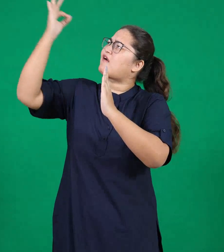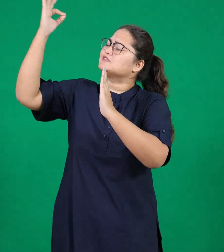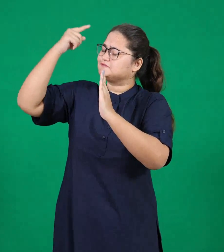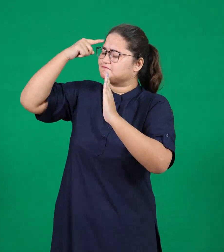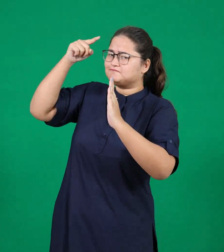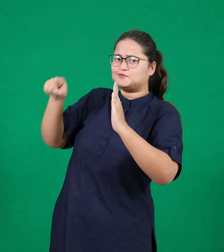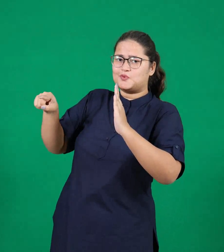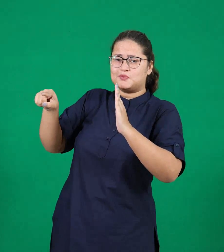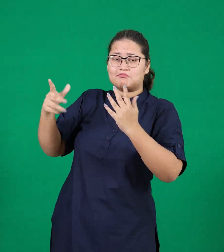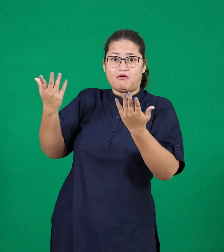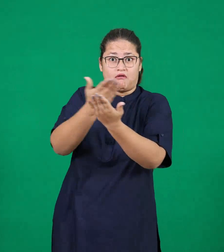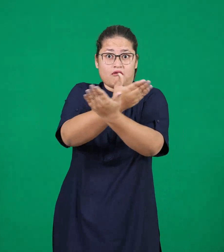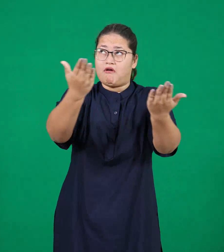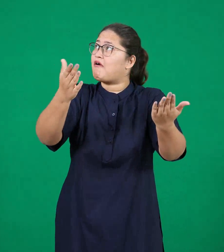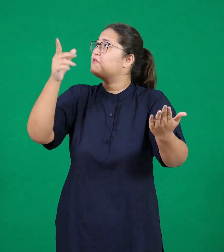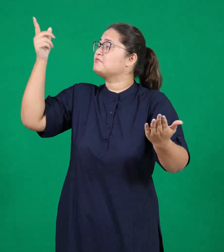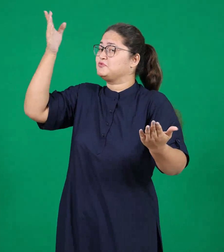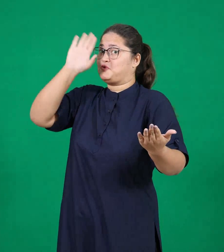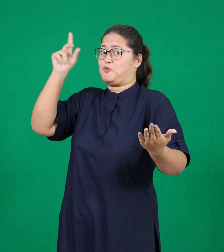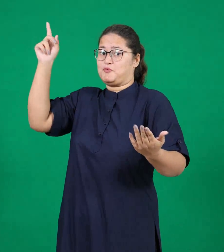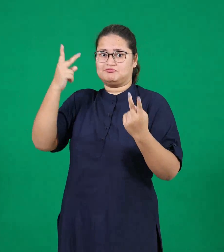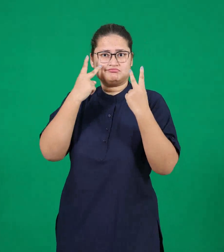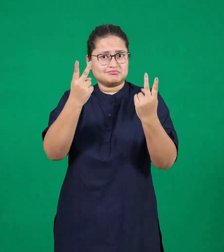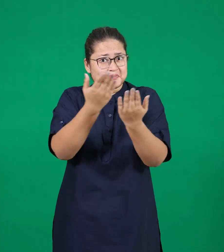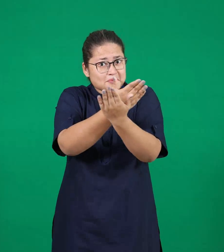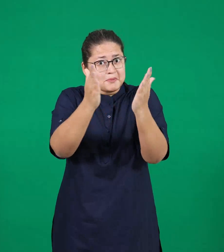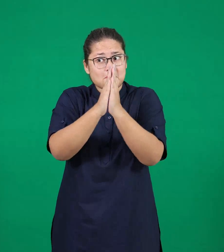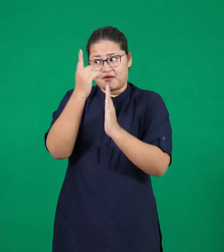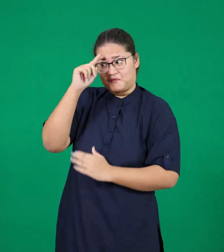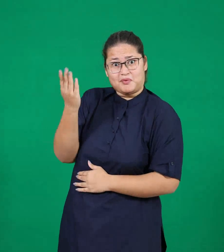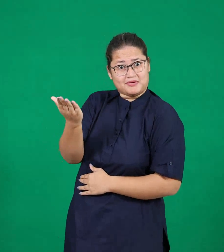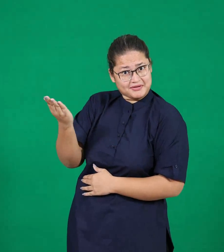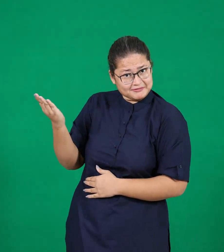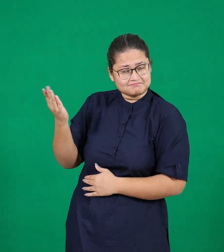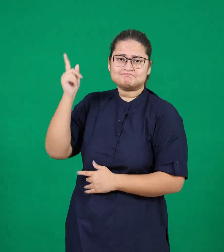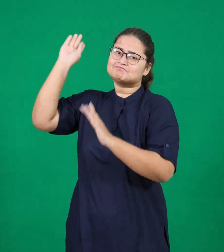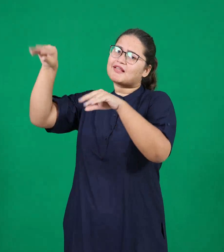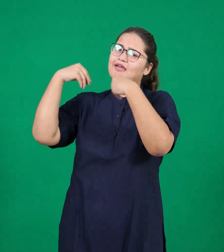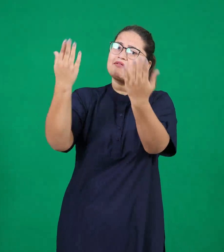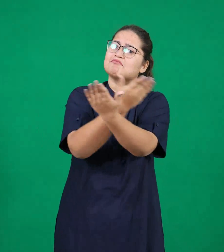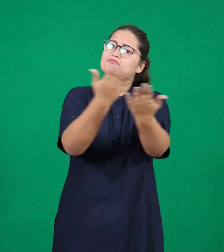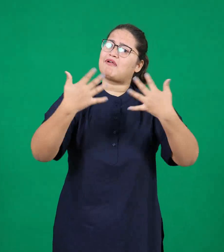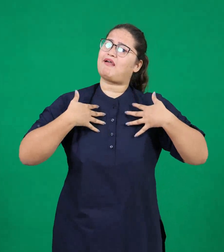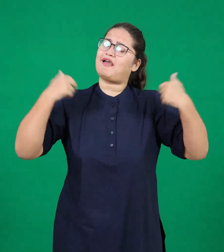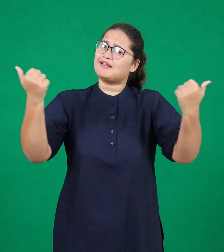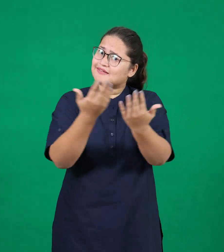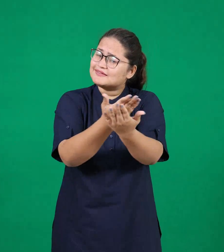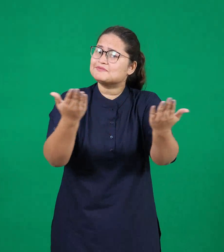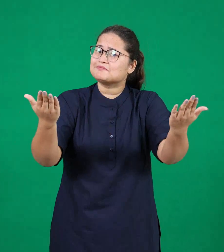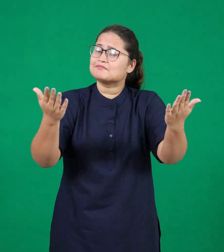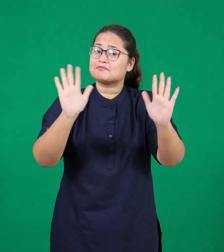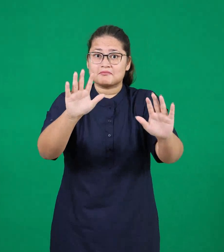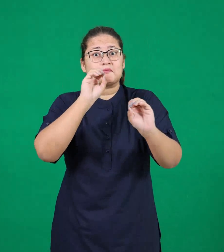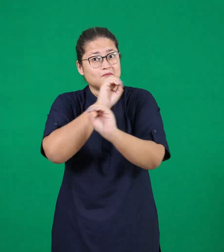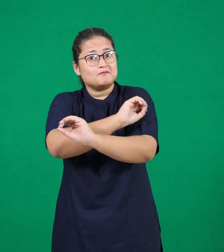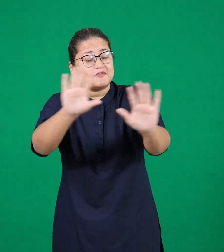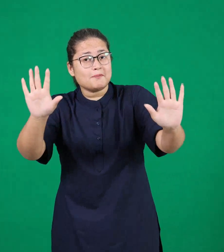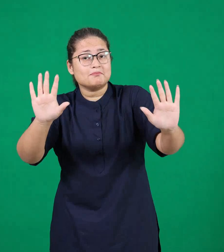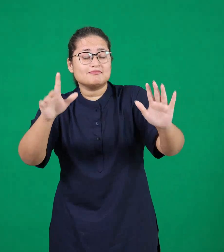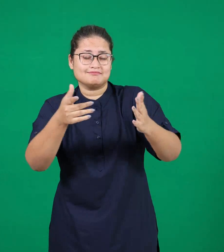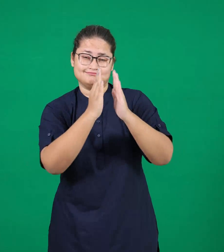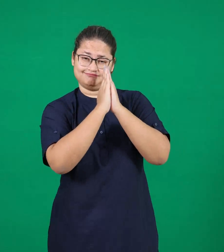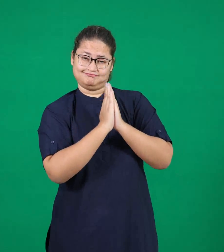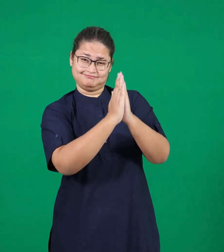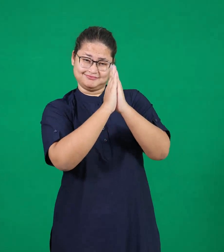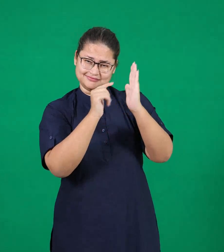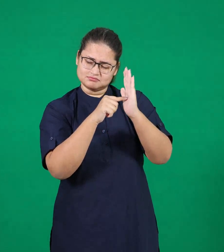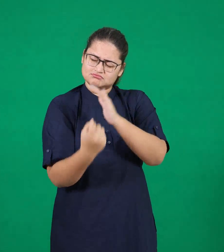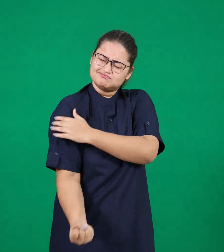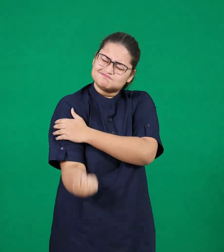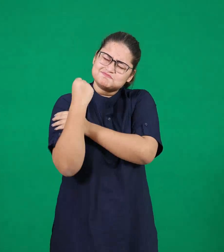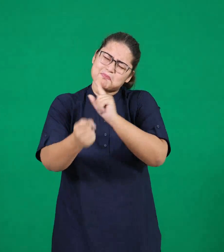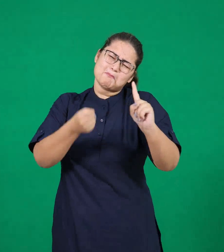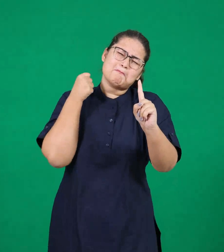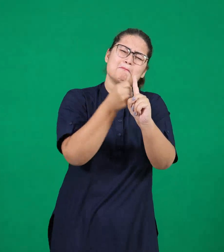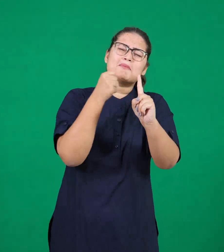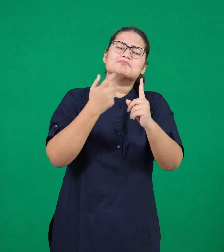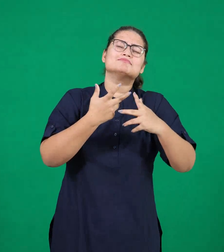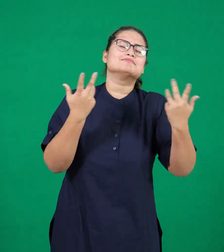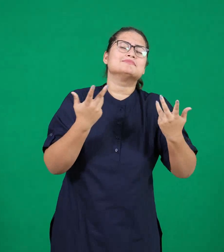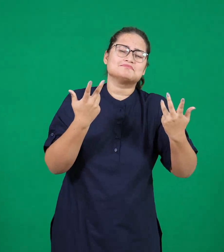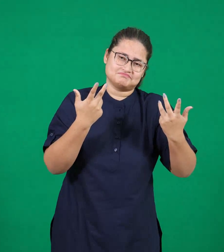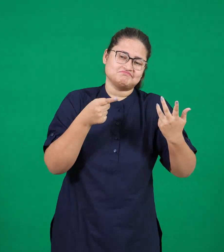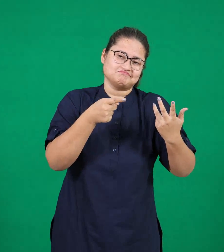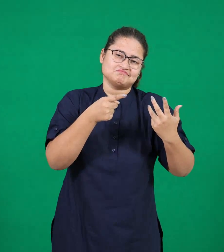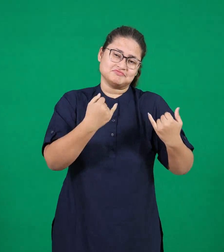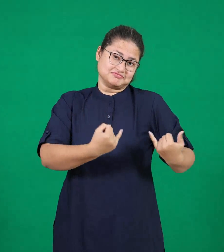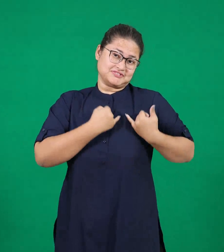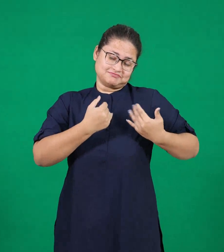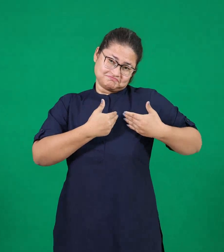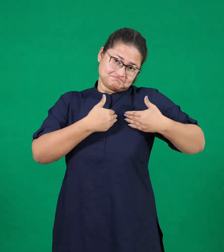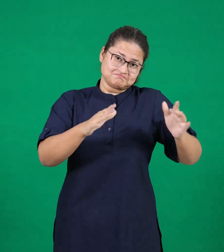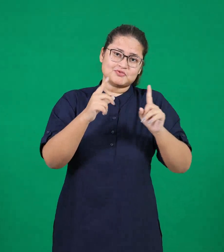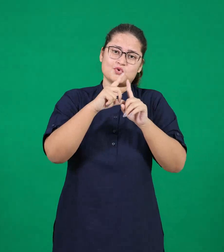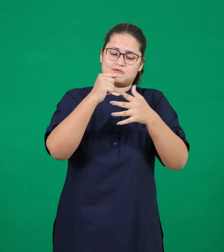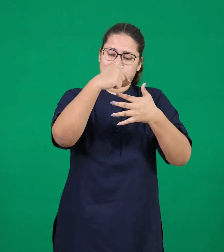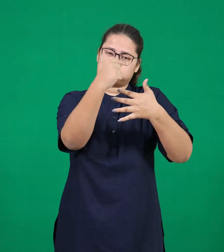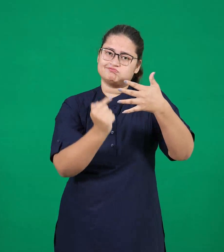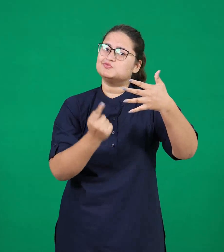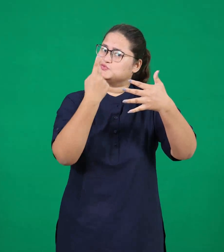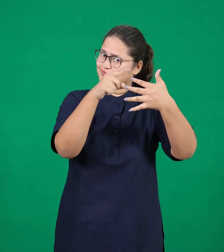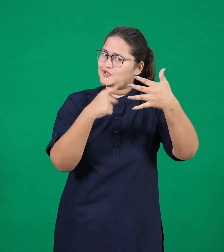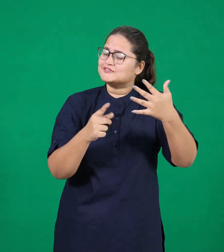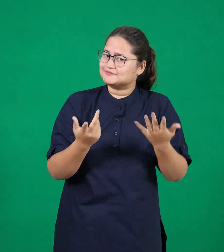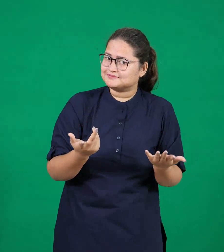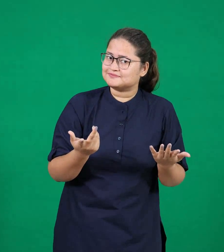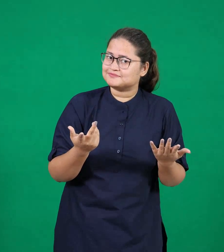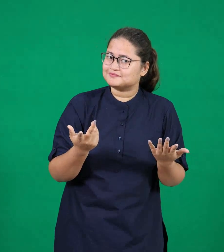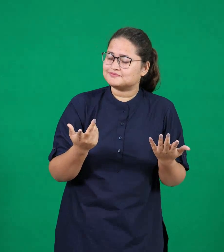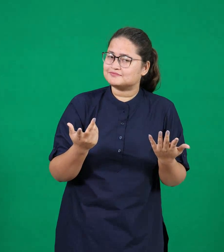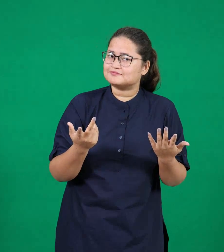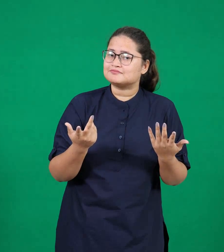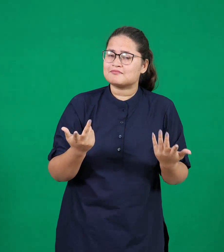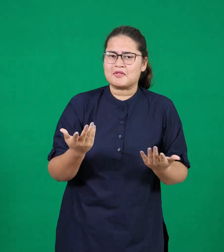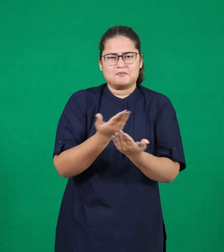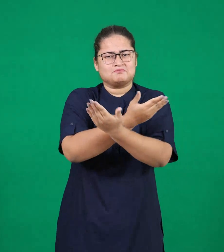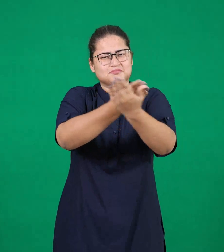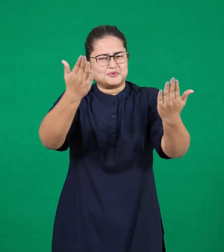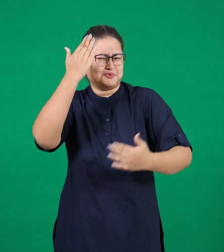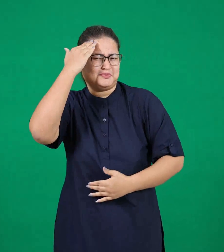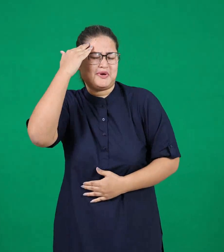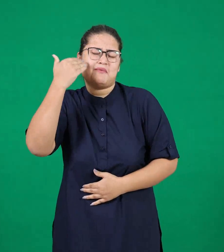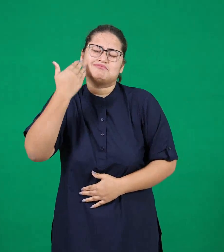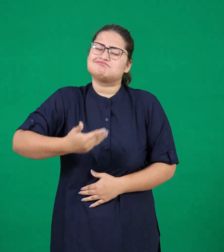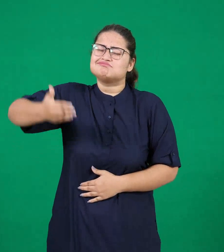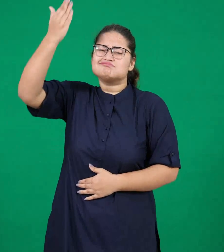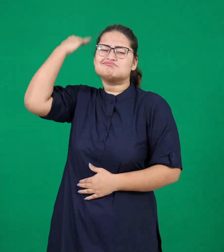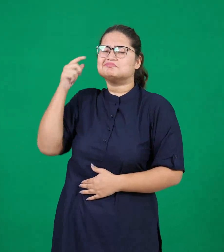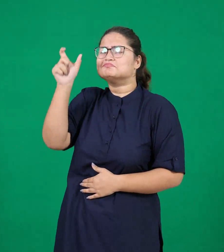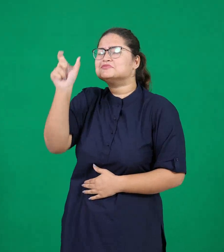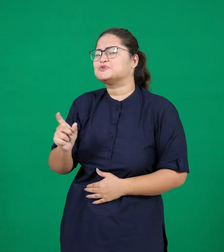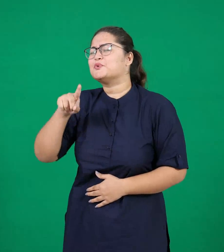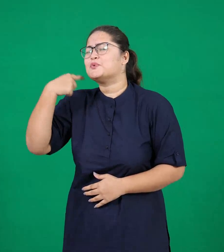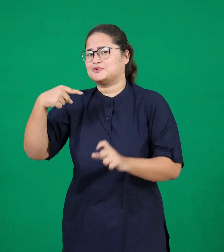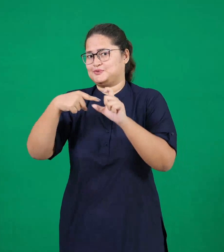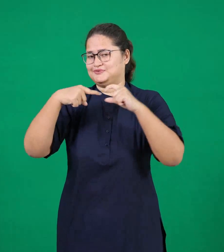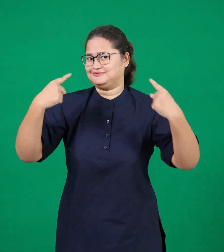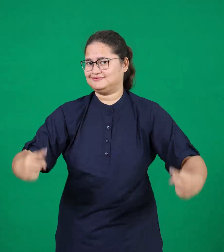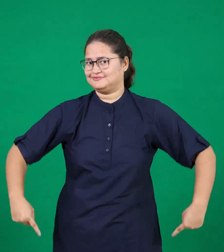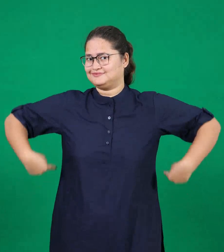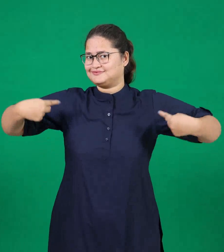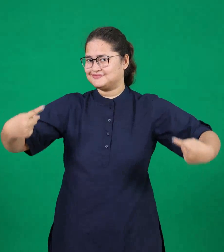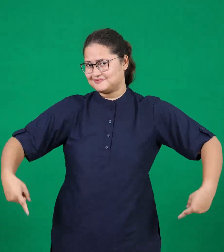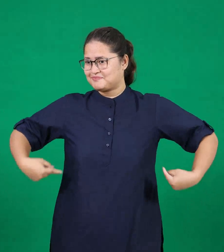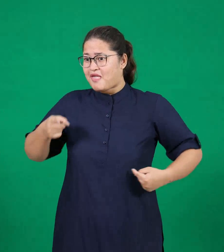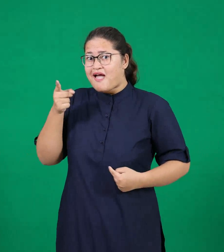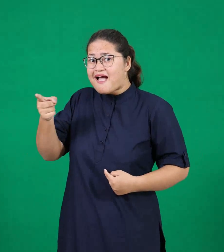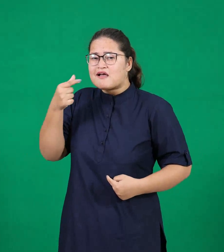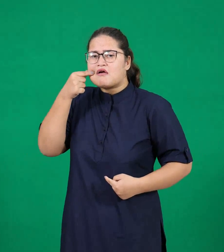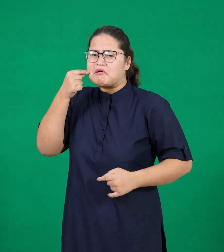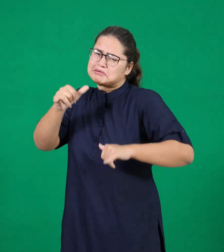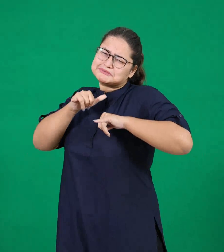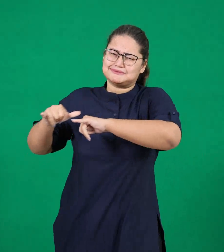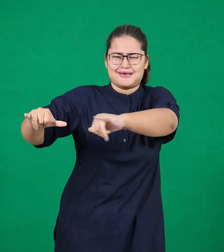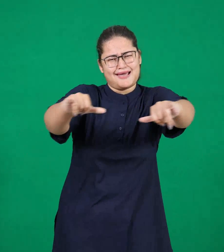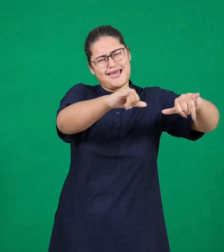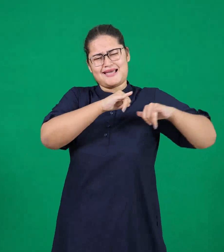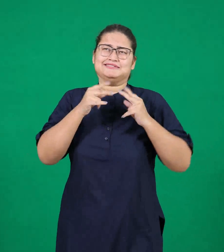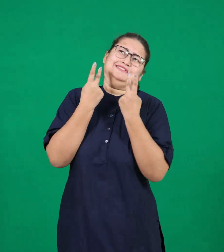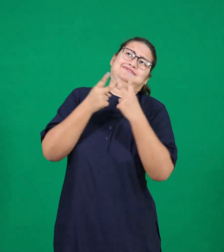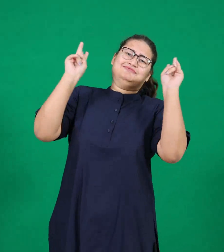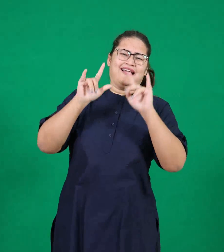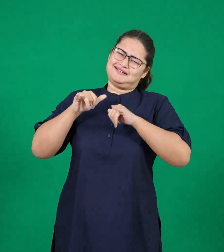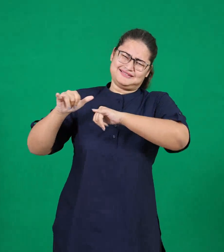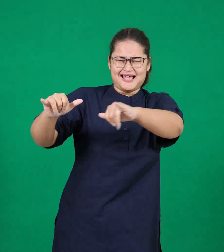The prayer of a righteous man has great power to prevail. Elijah was a man just like us.